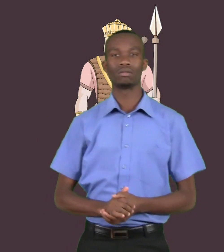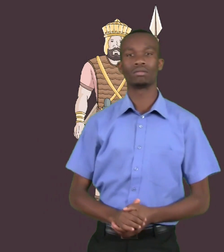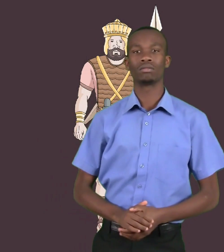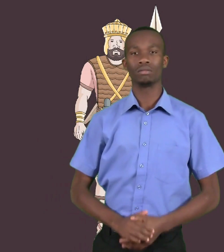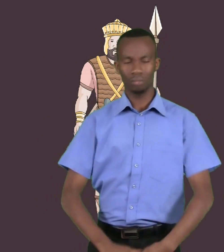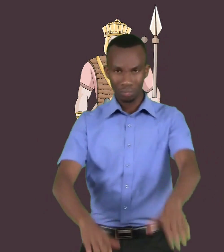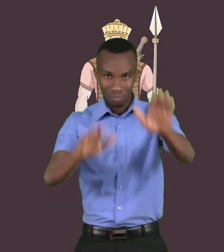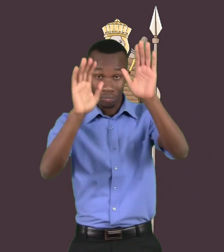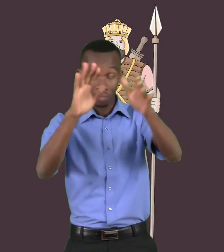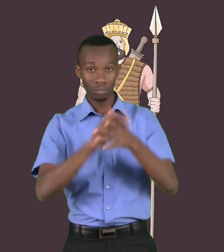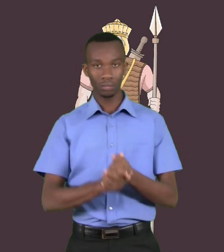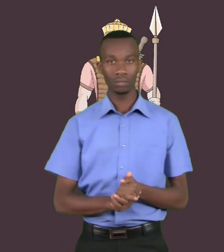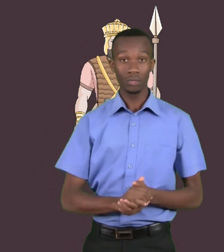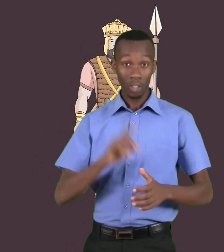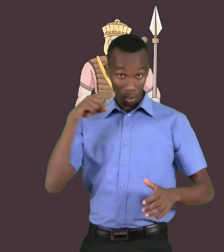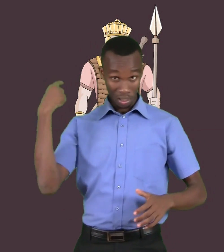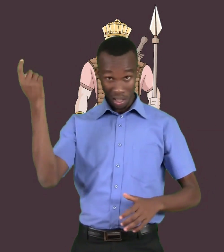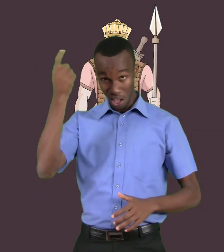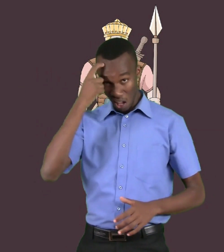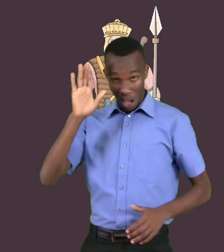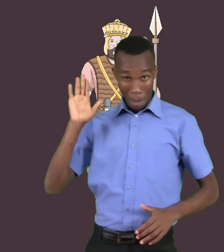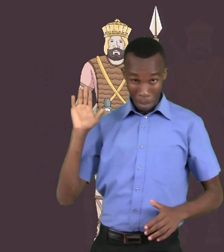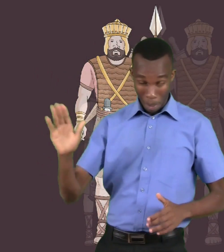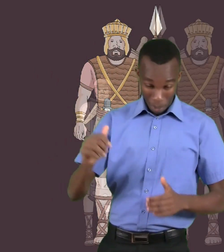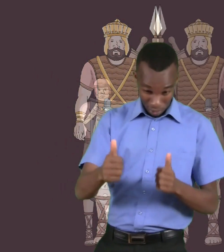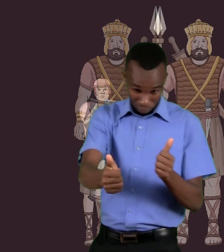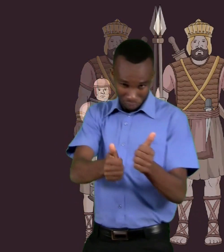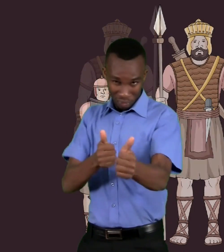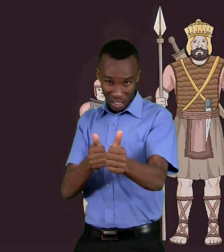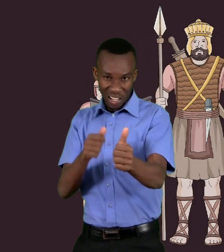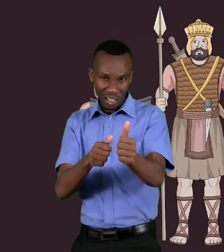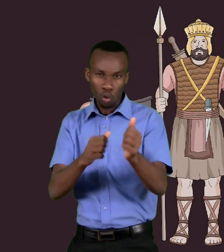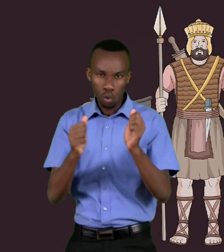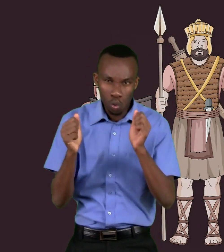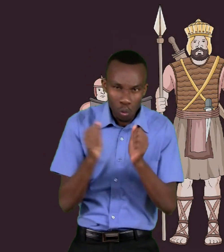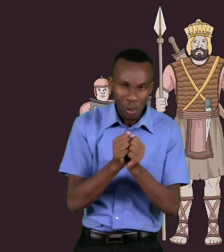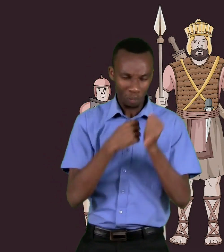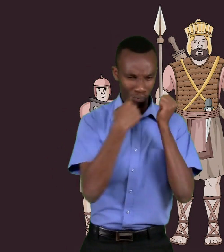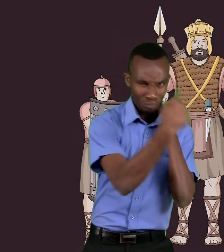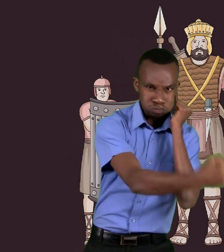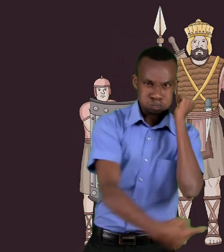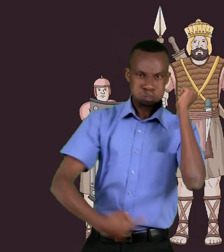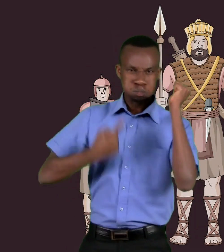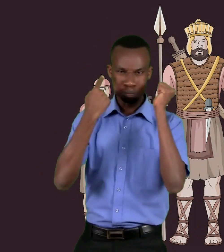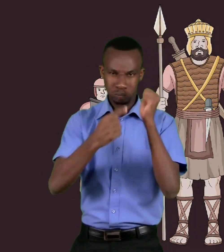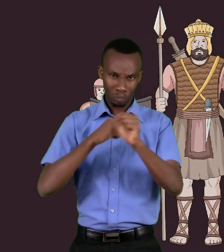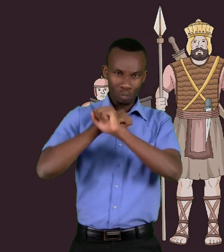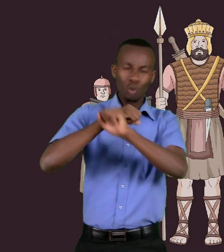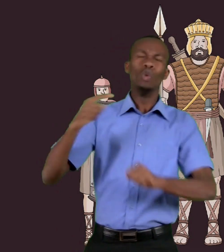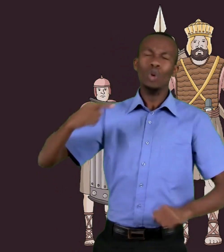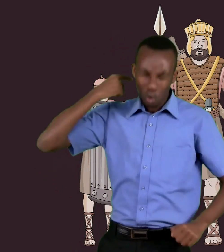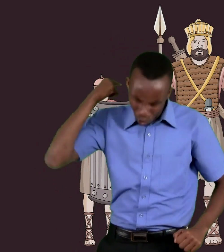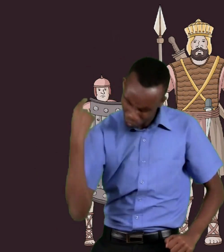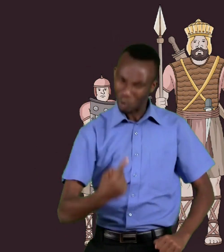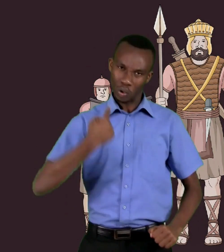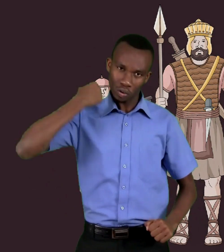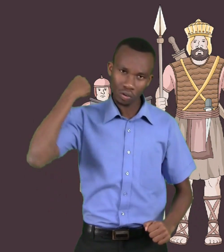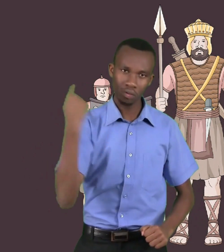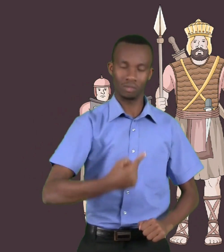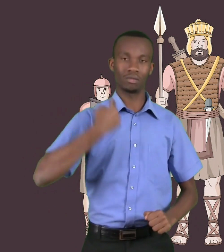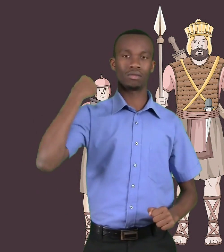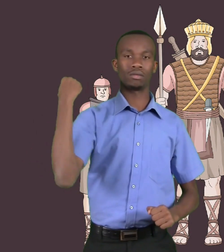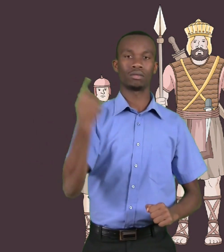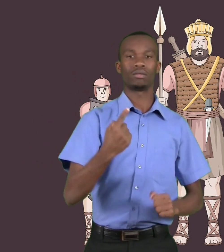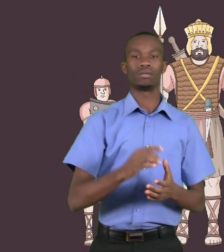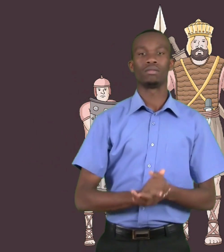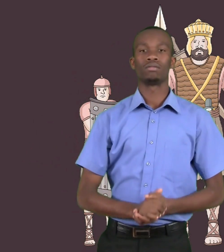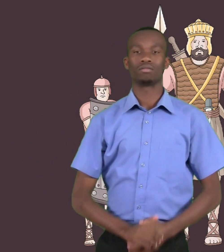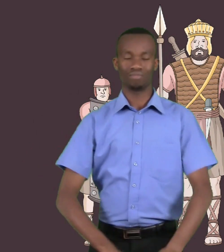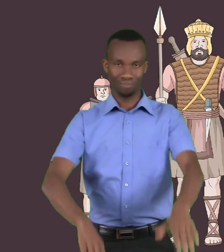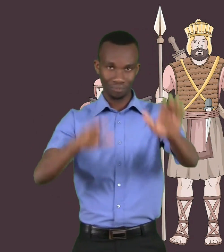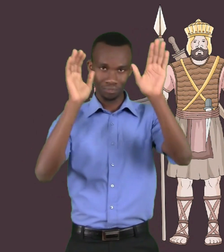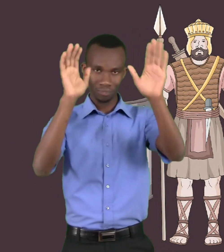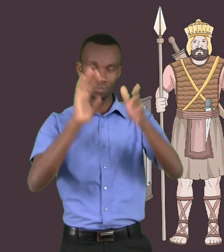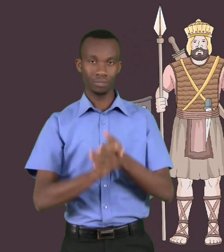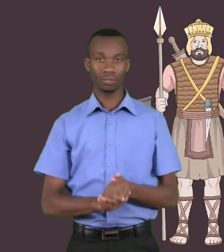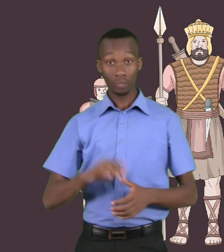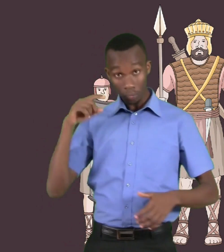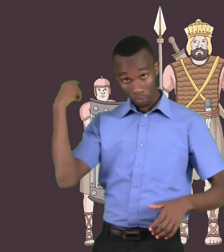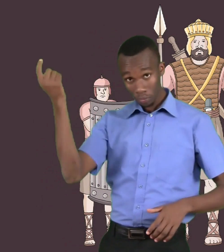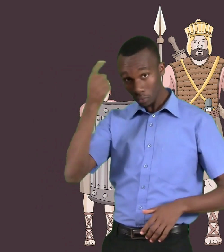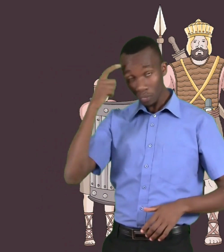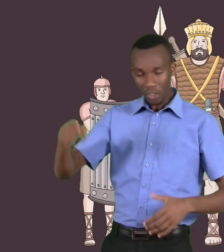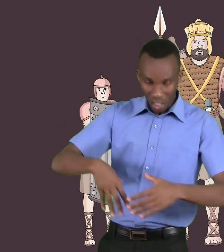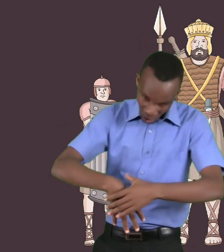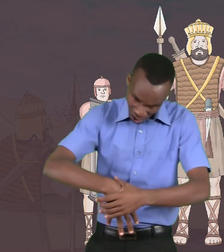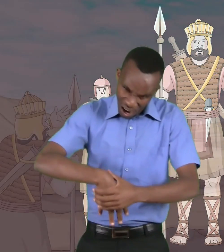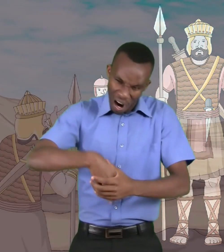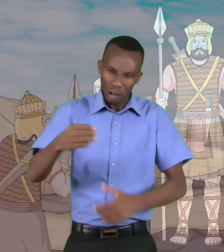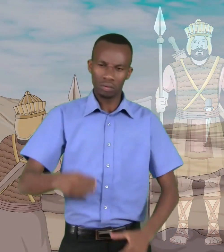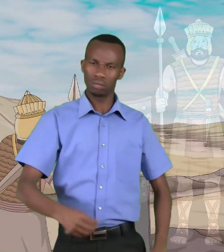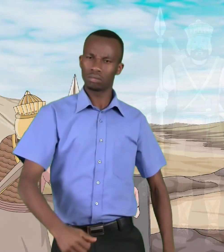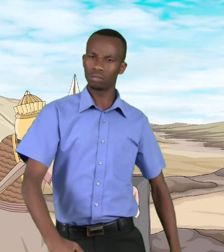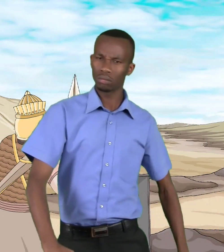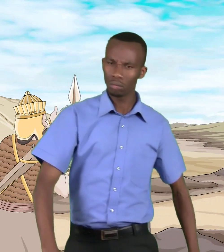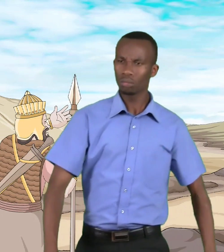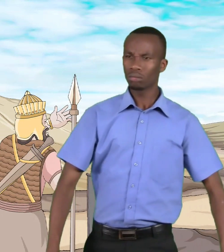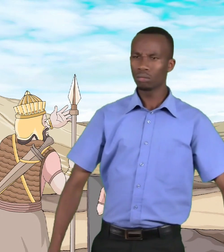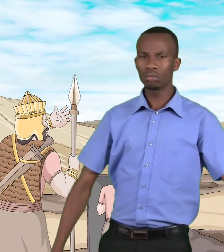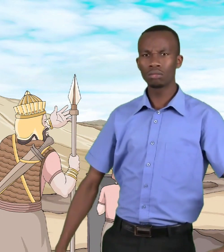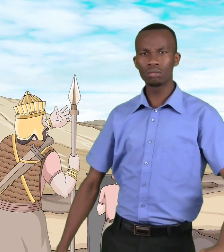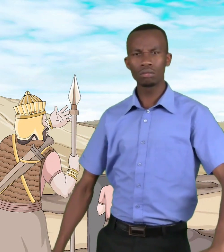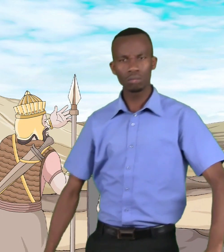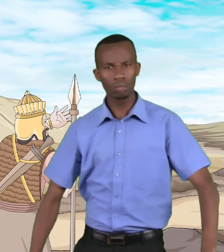In addition, his shield bearer went before him.